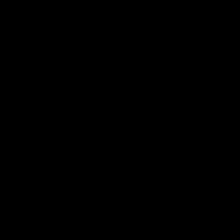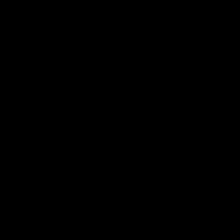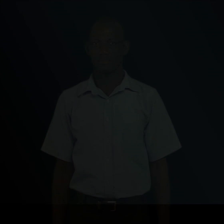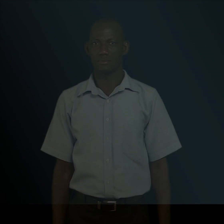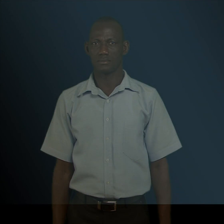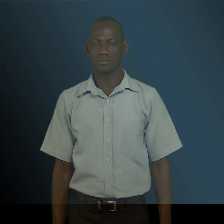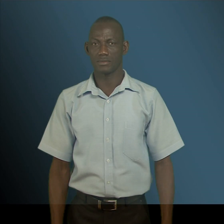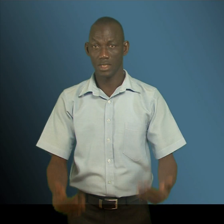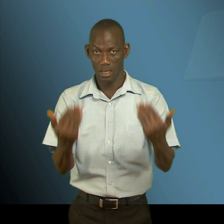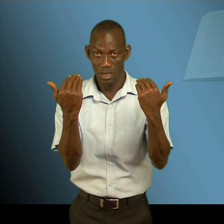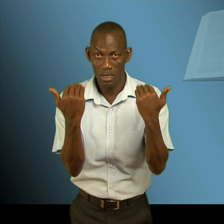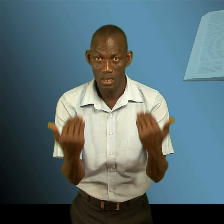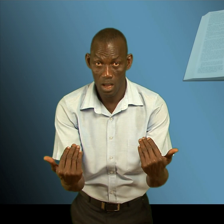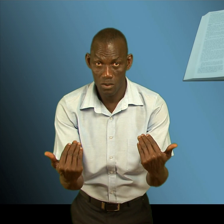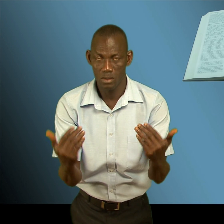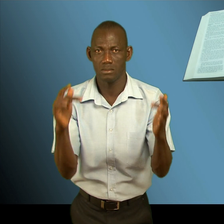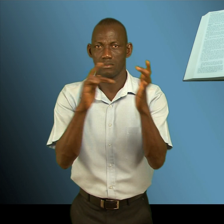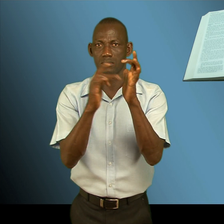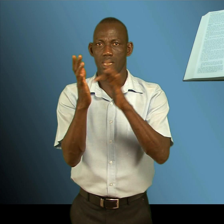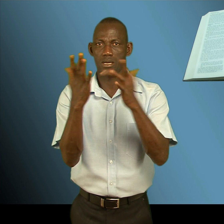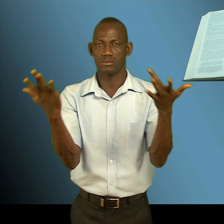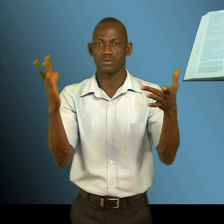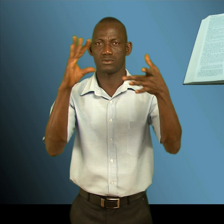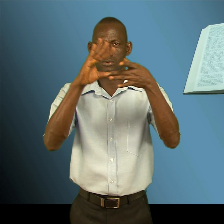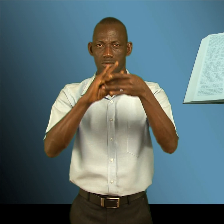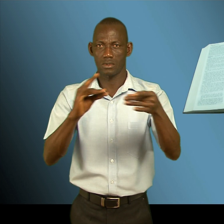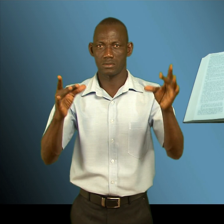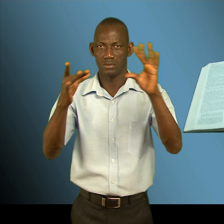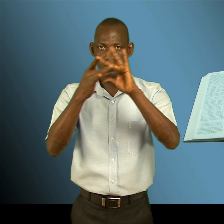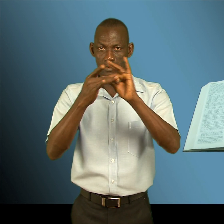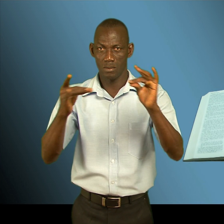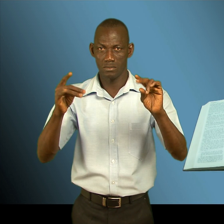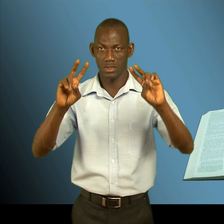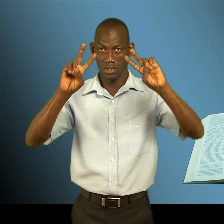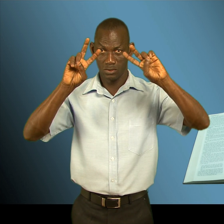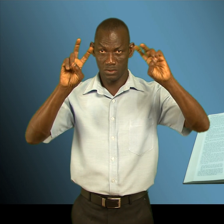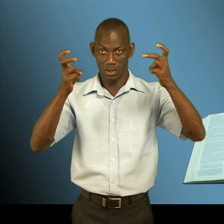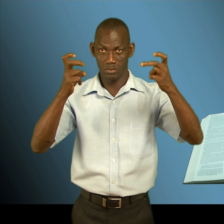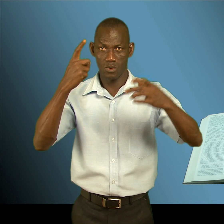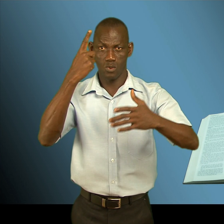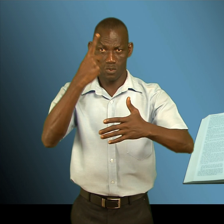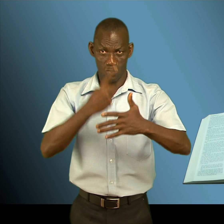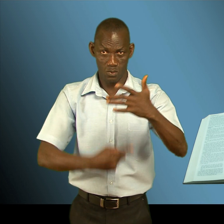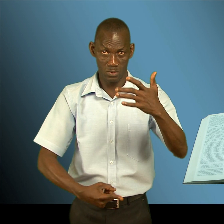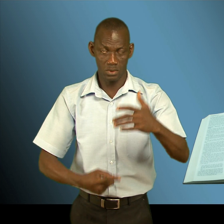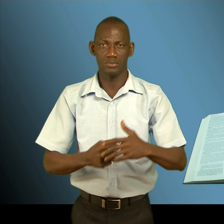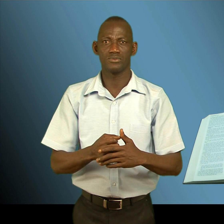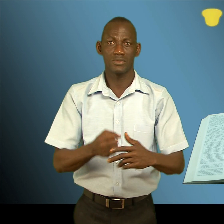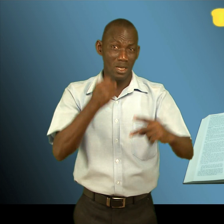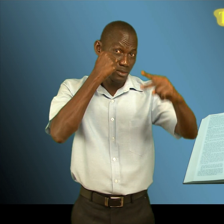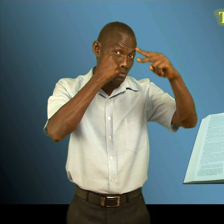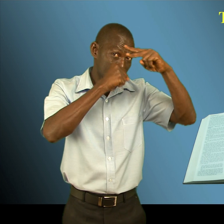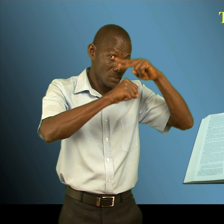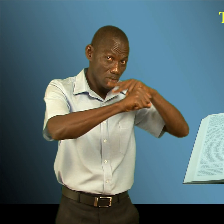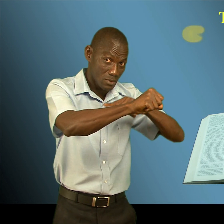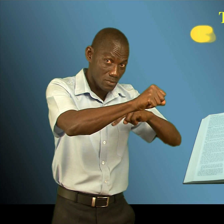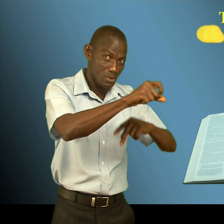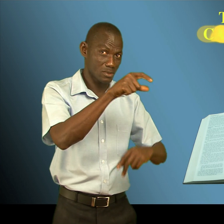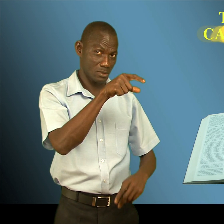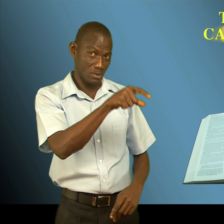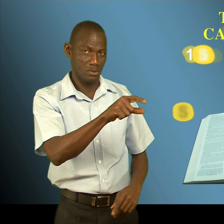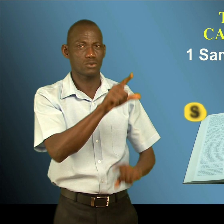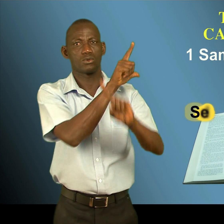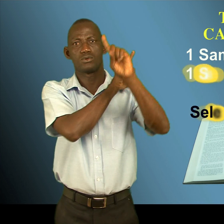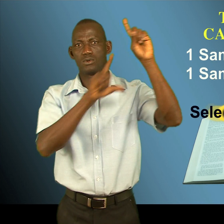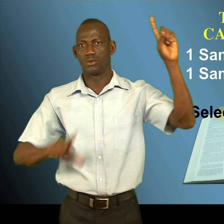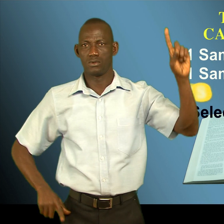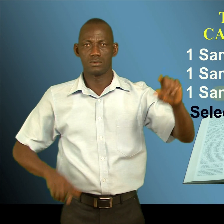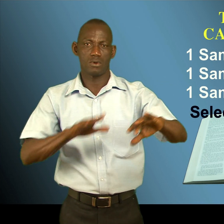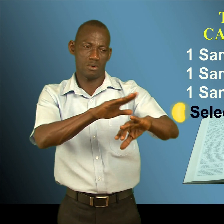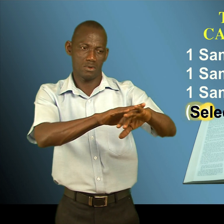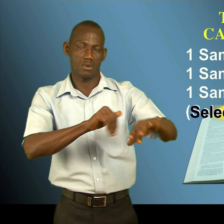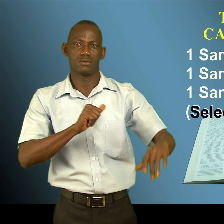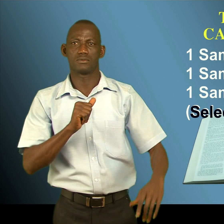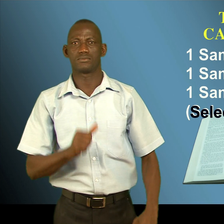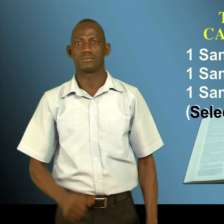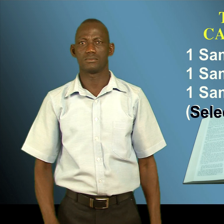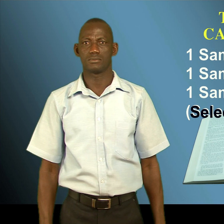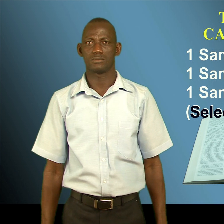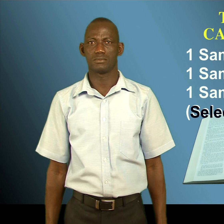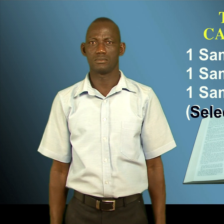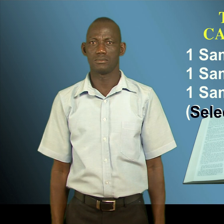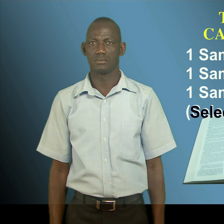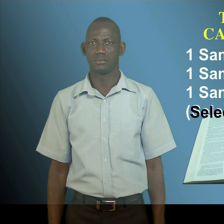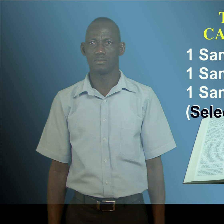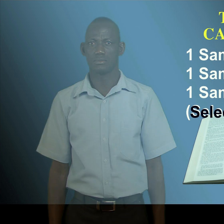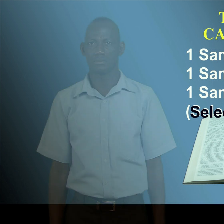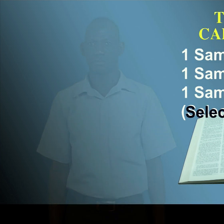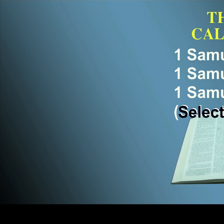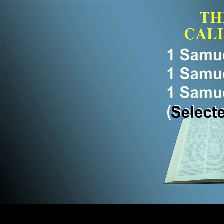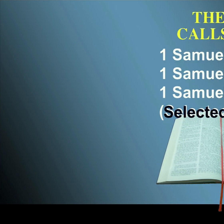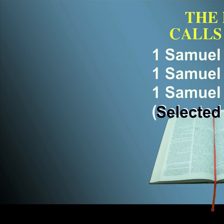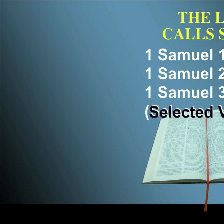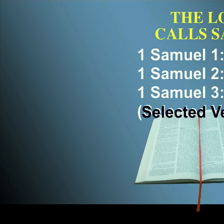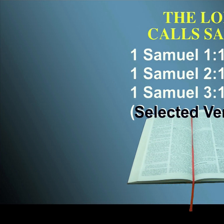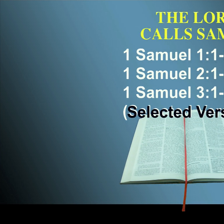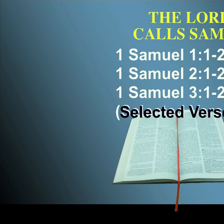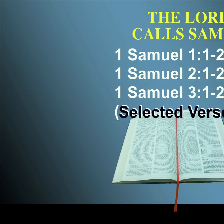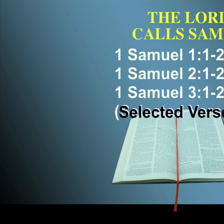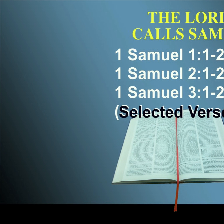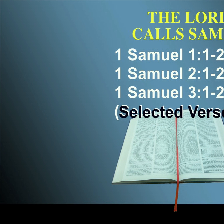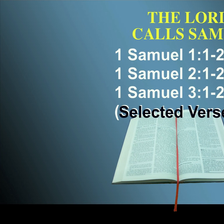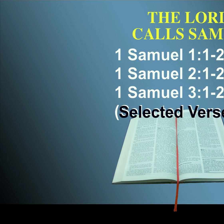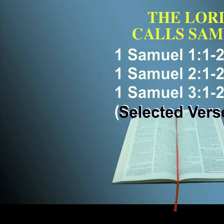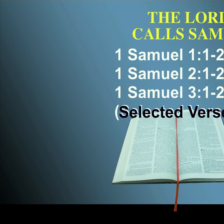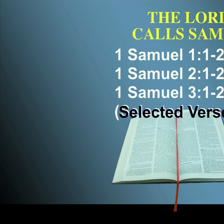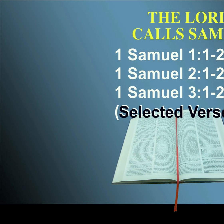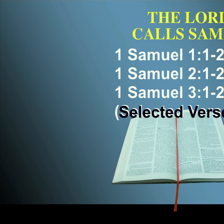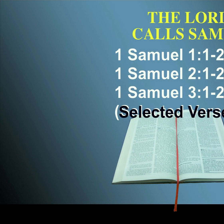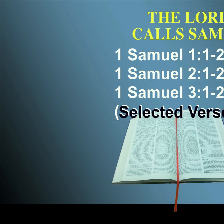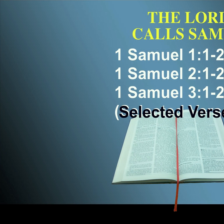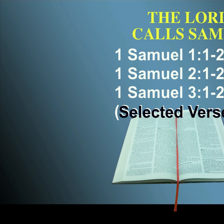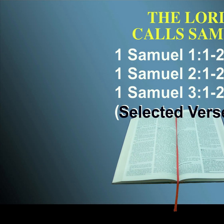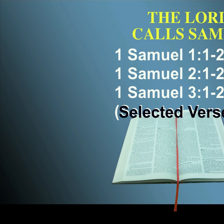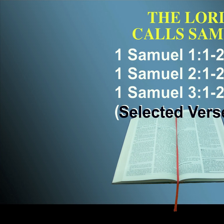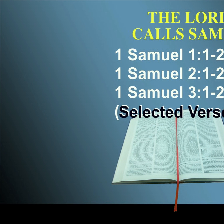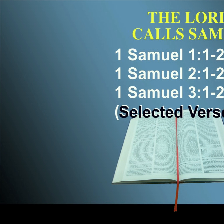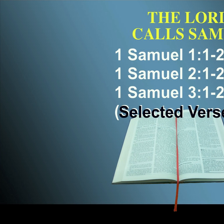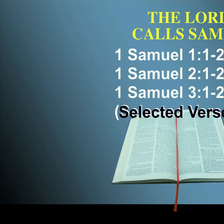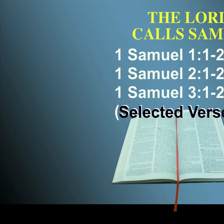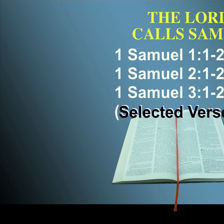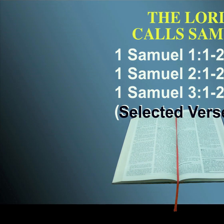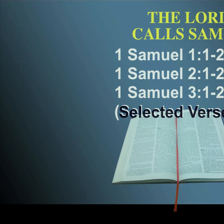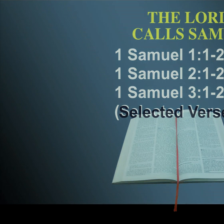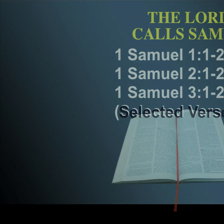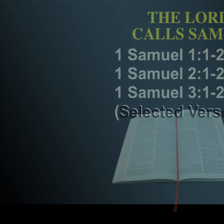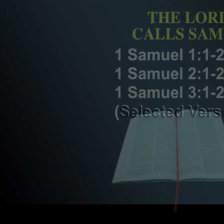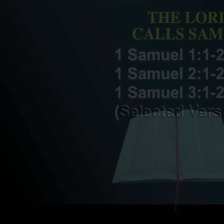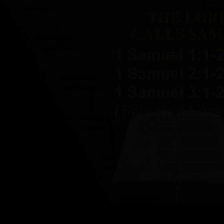The Lord calls Samuel